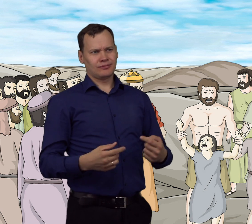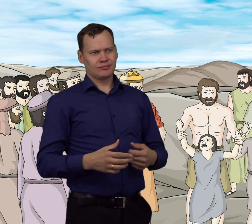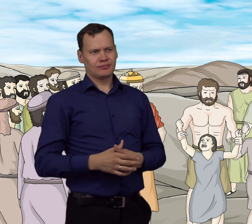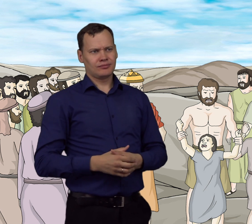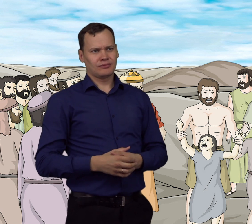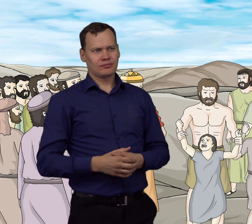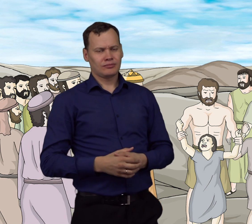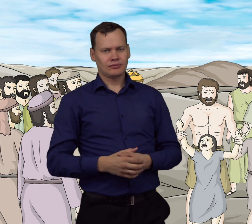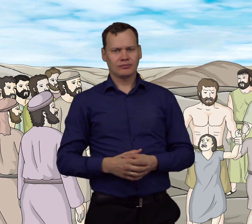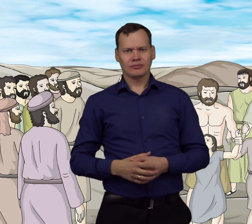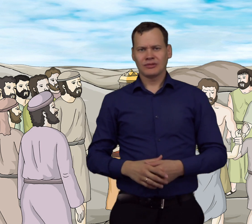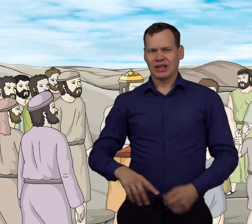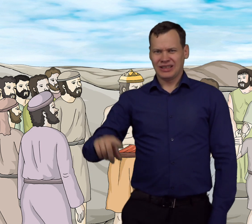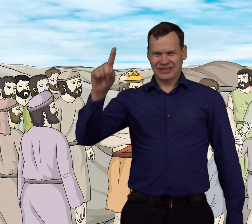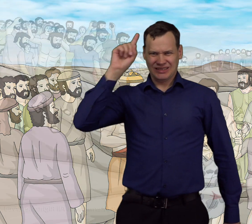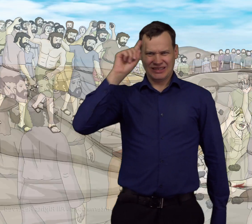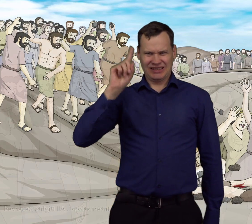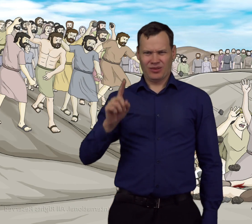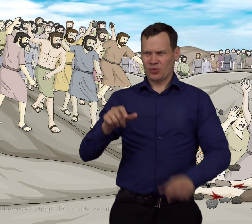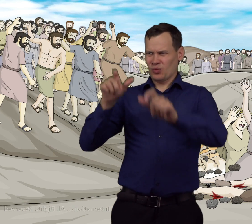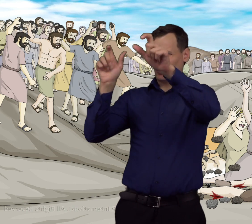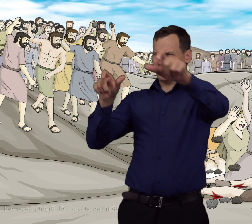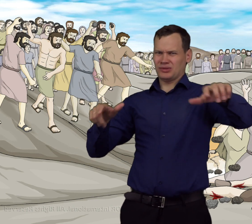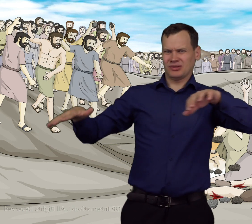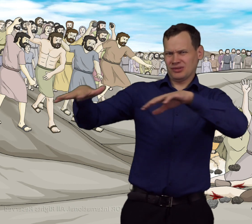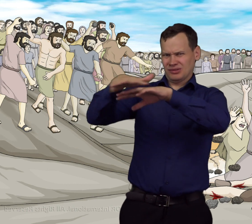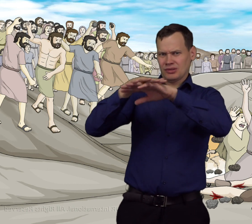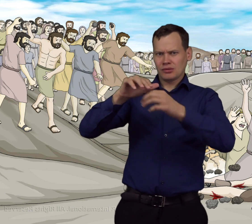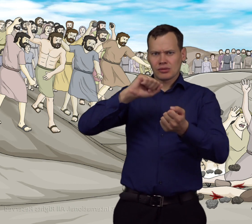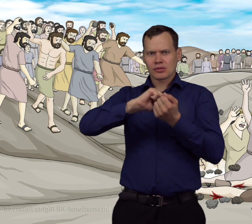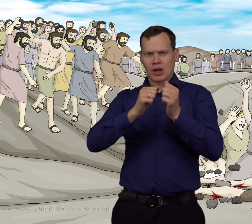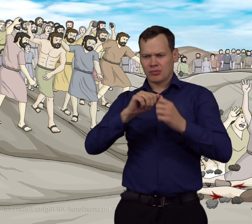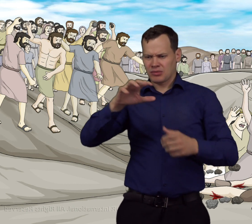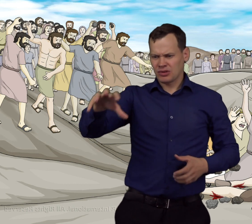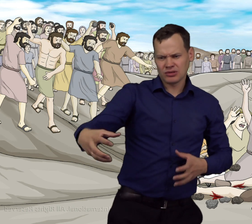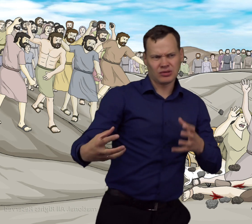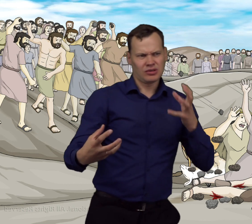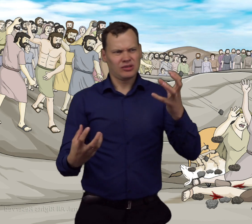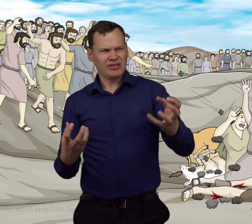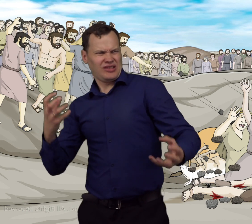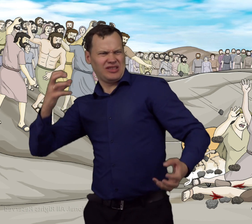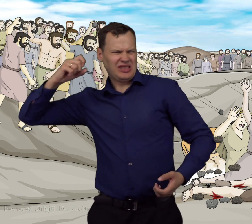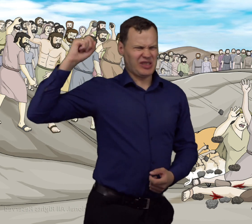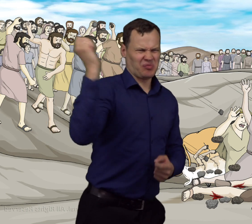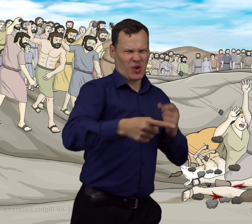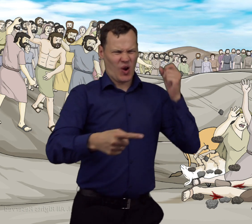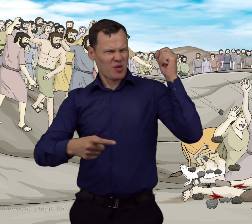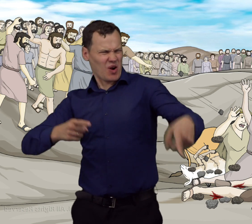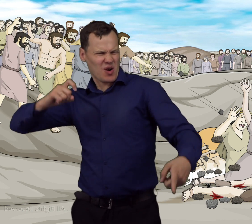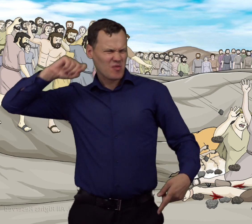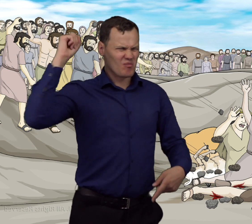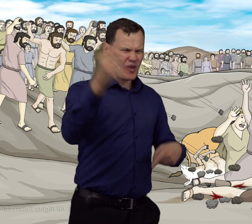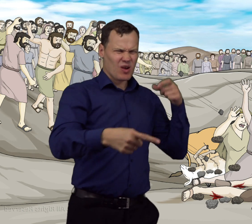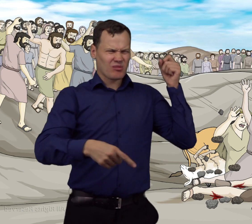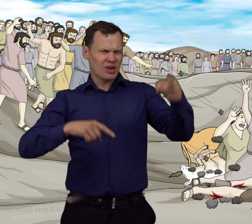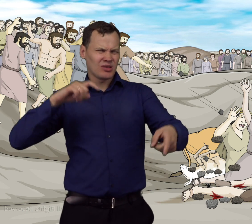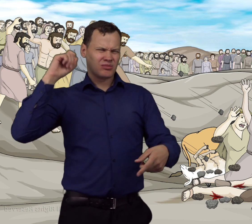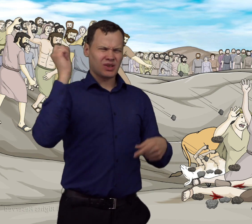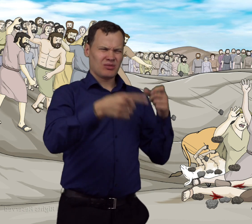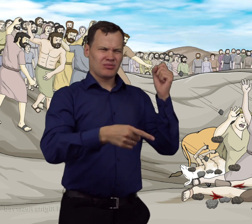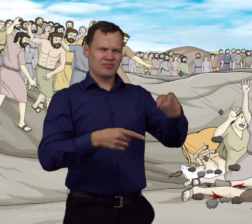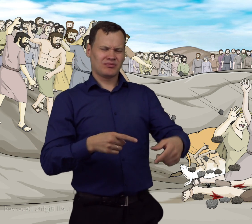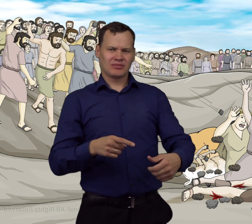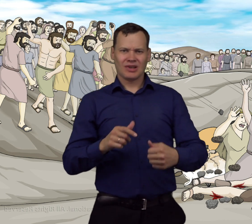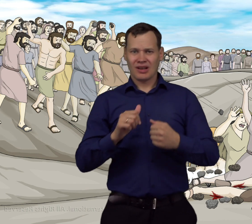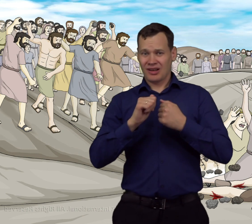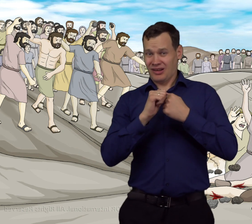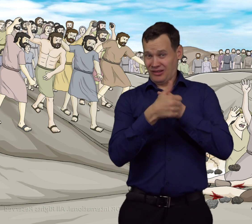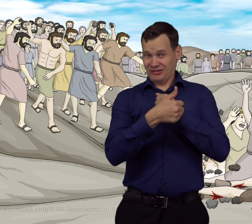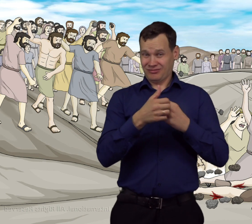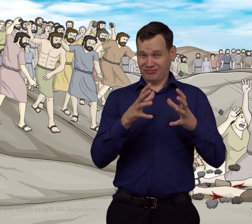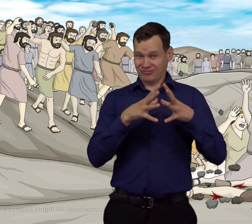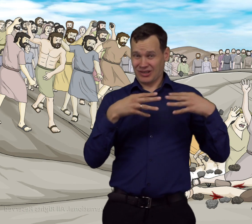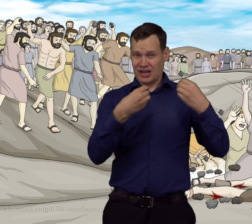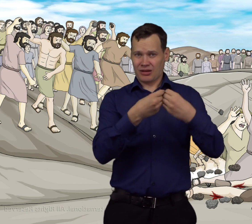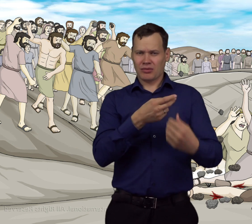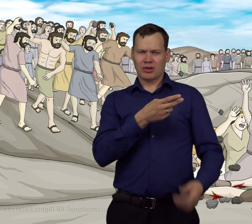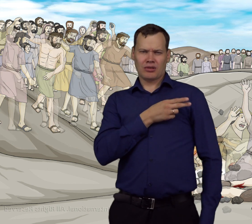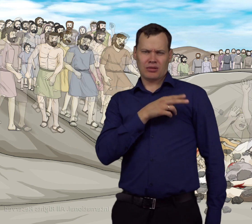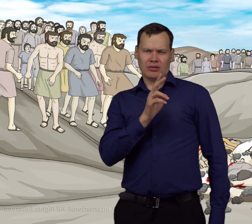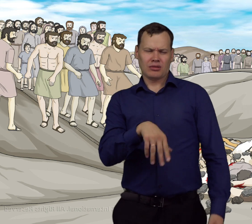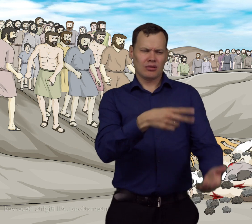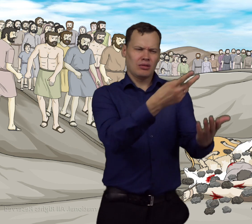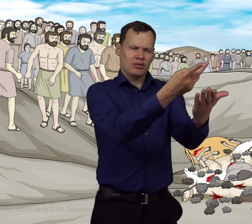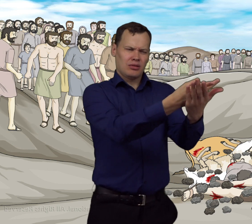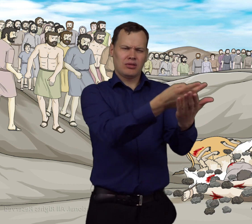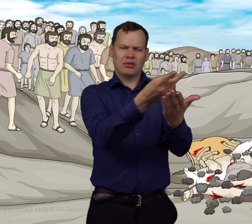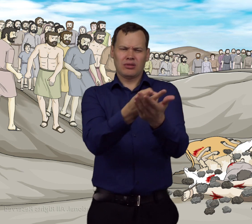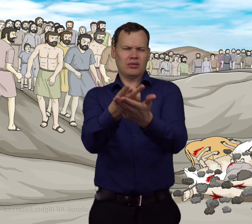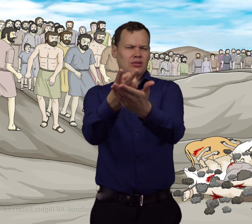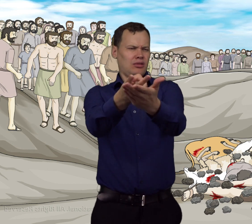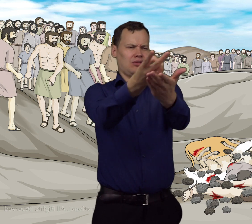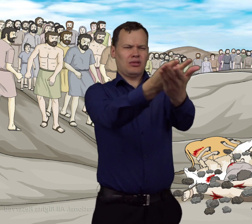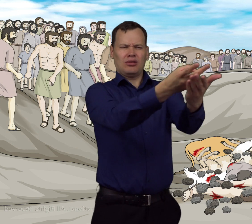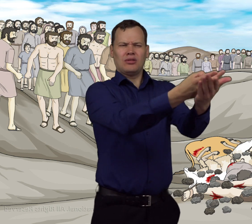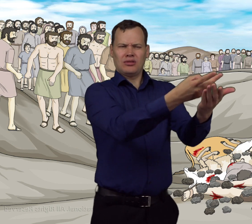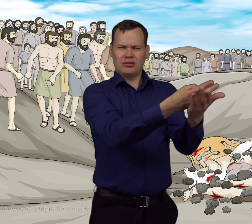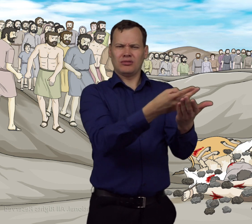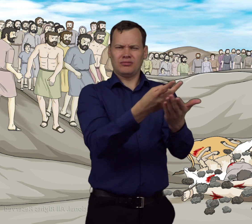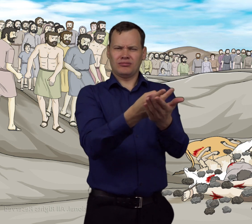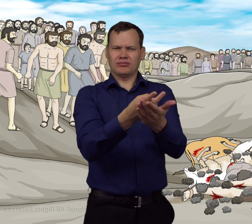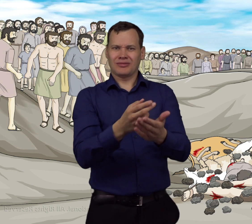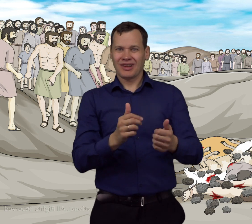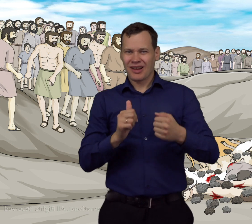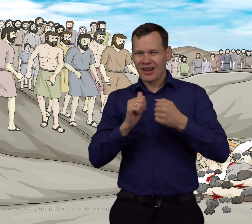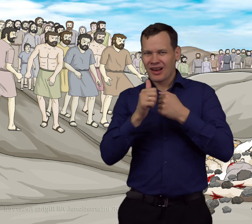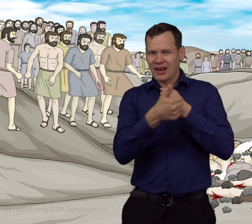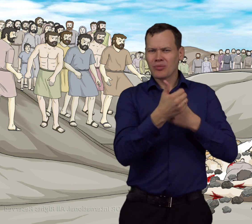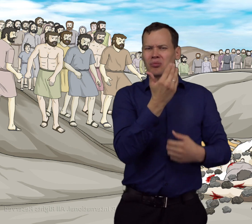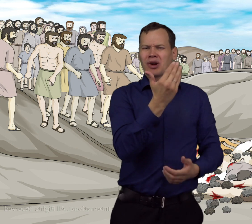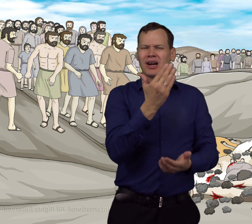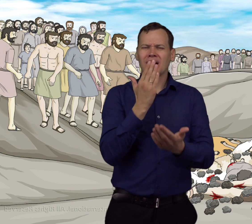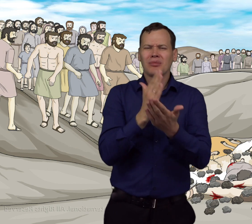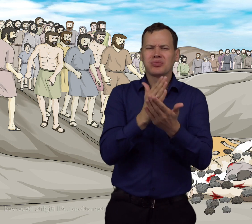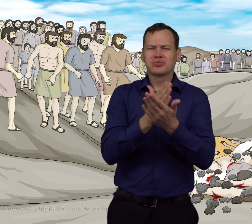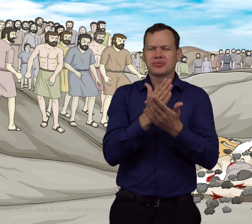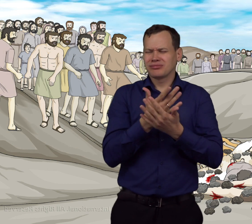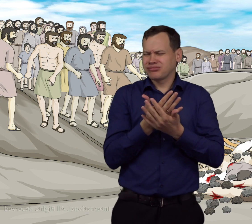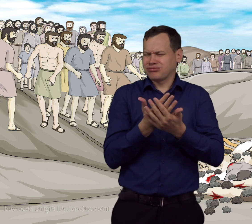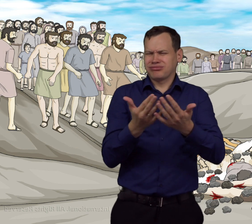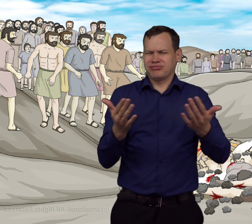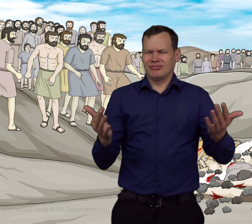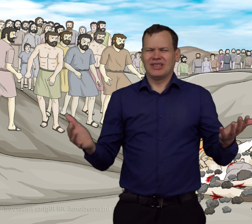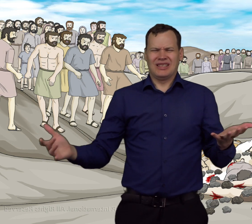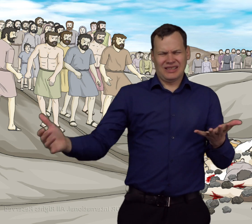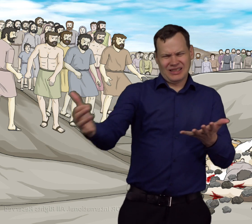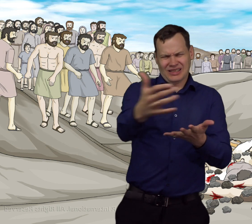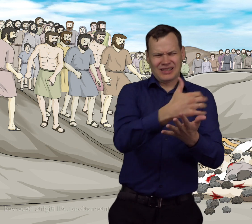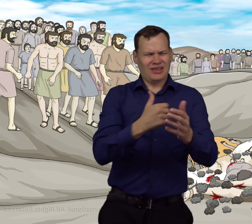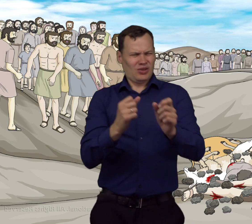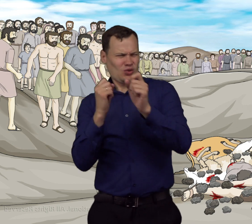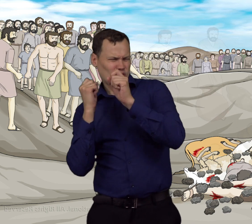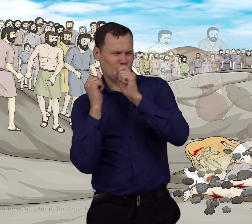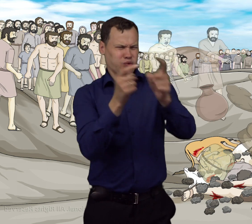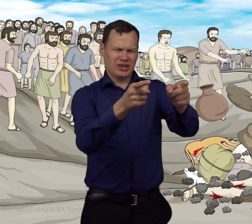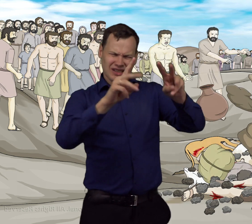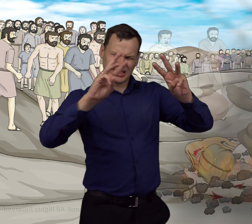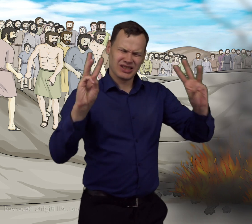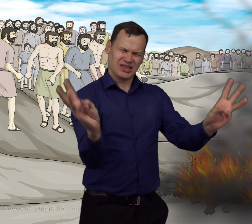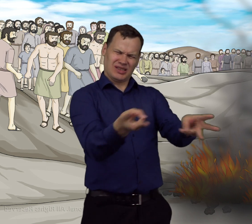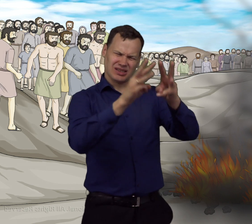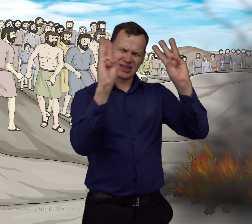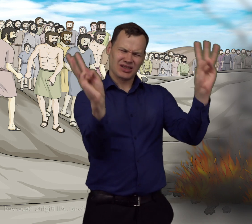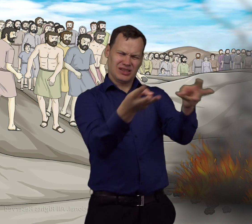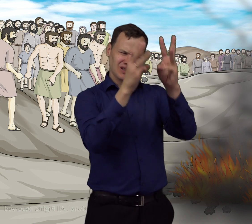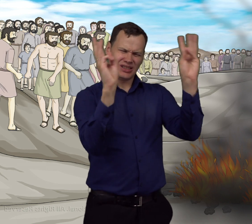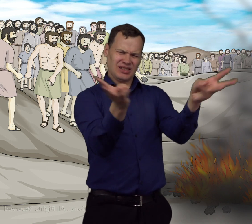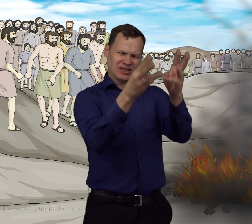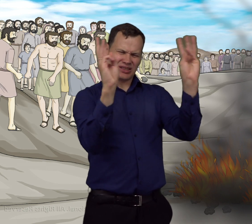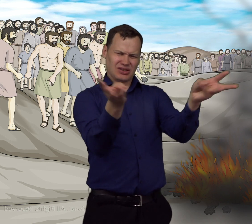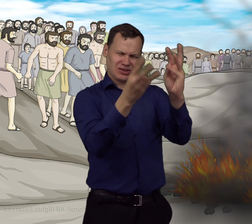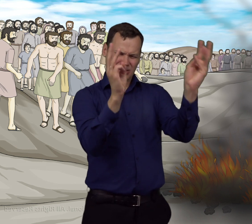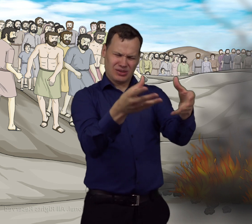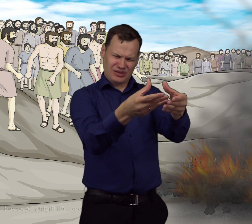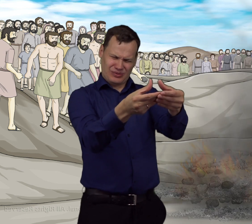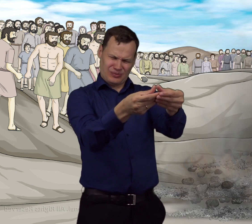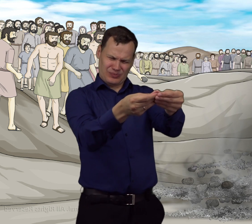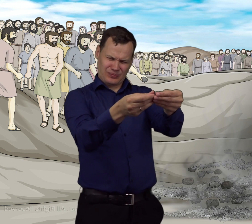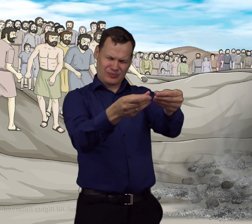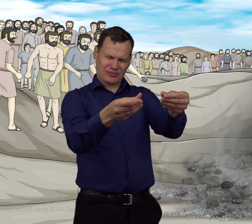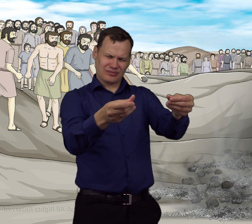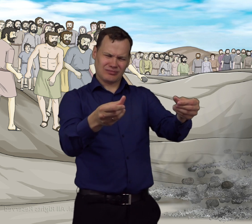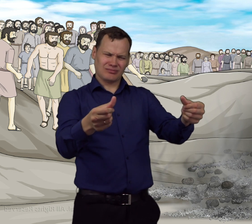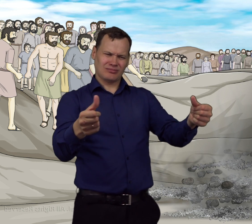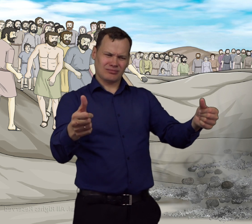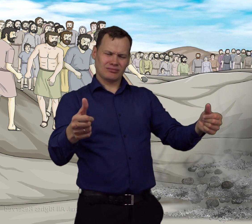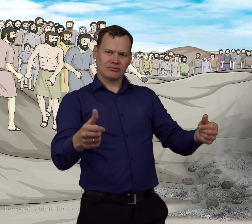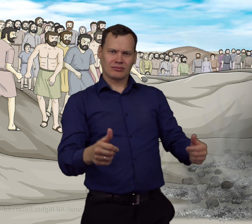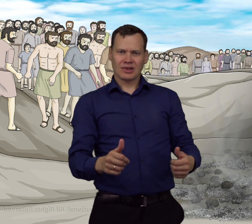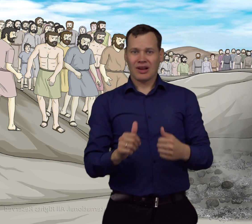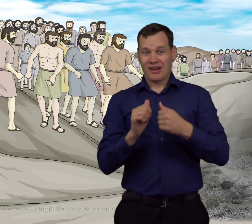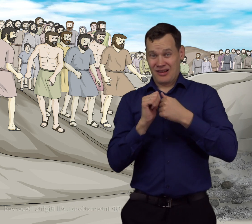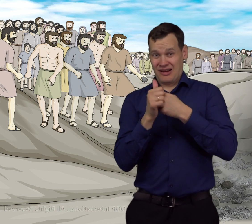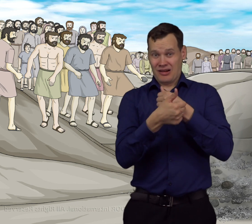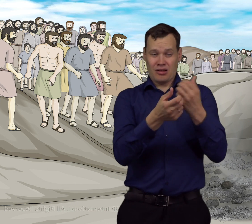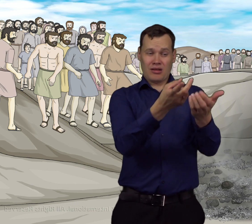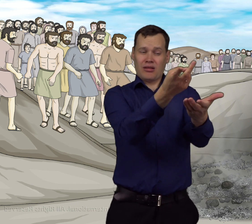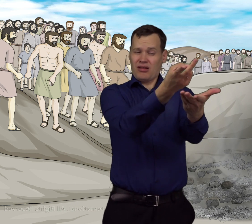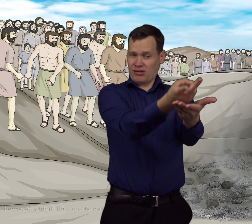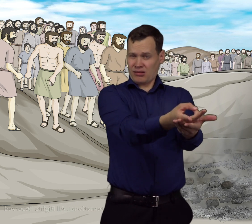“Why have you brought this trouble upon us?” said Joshua. “Today the LORD will bring trouble upon you!” And all Israel stoned him to death.